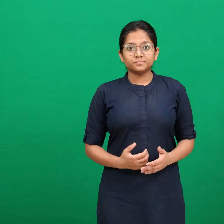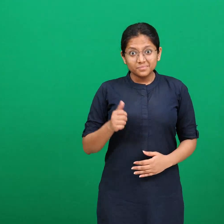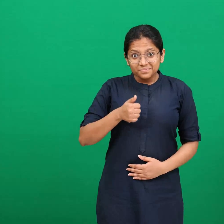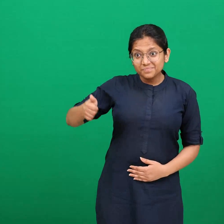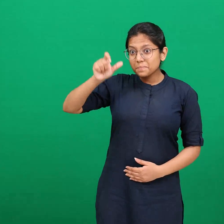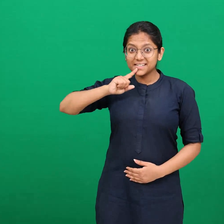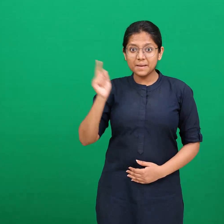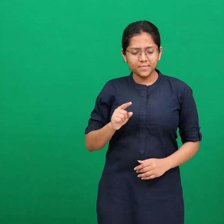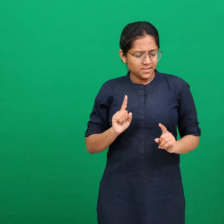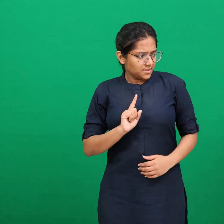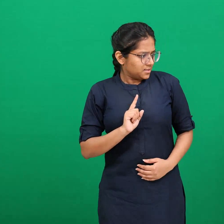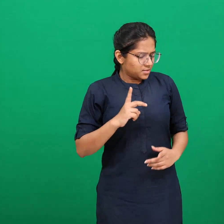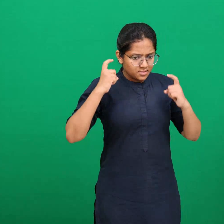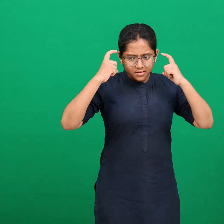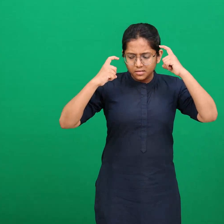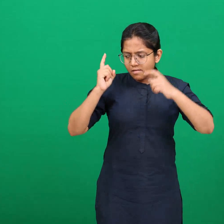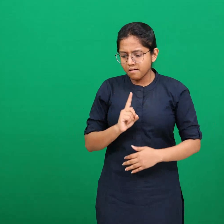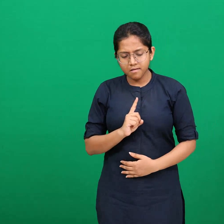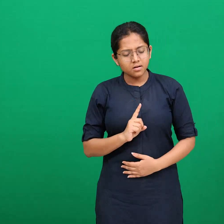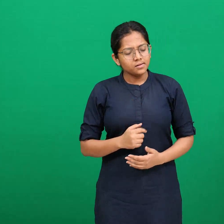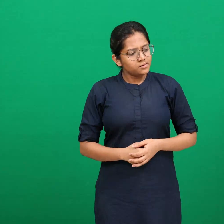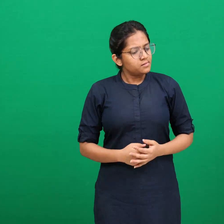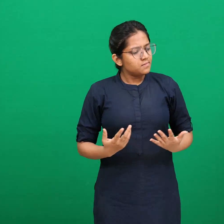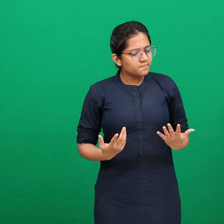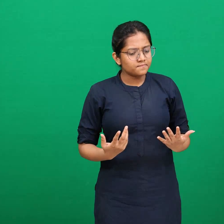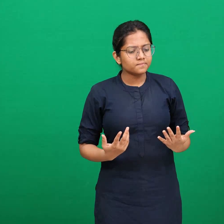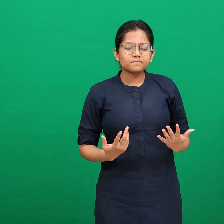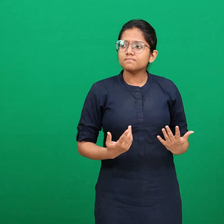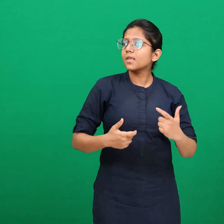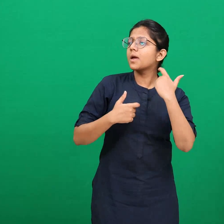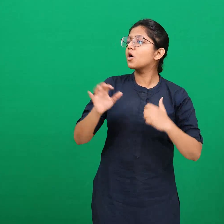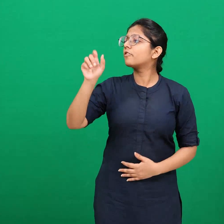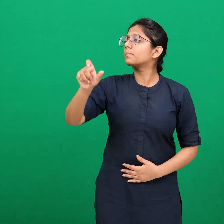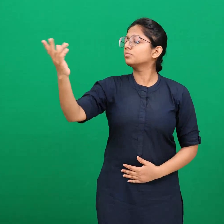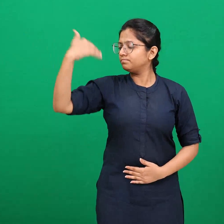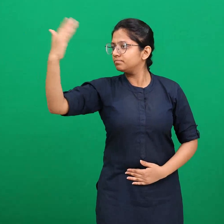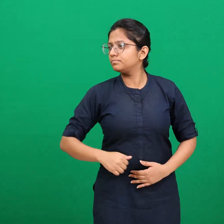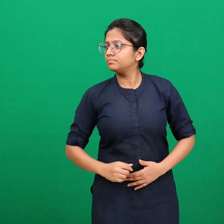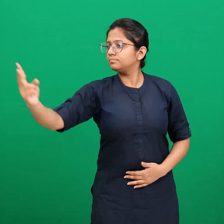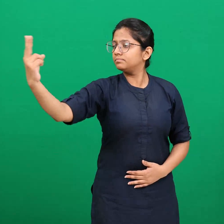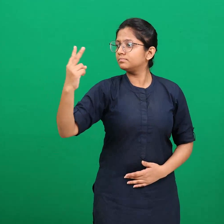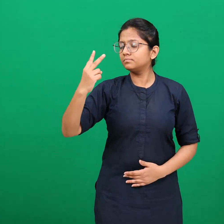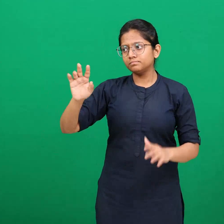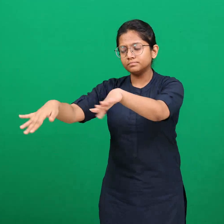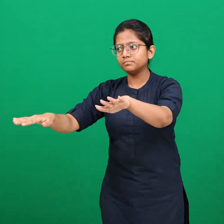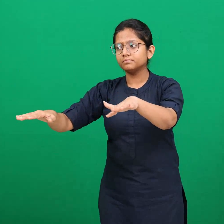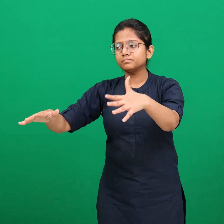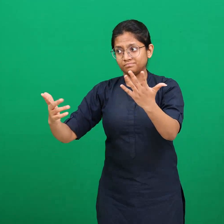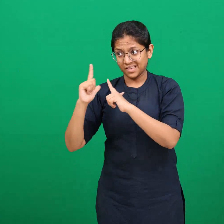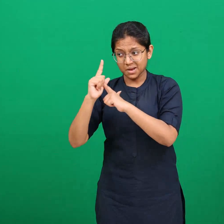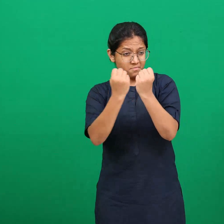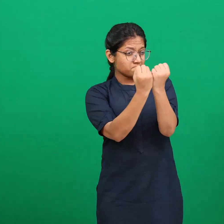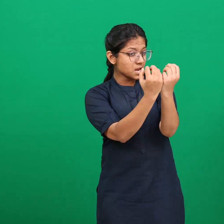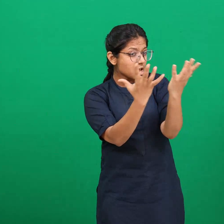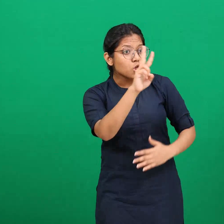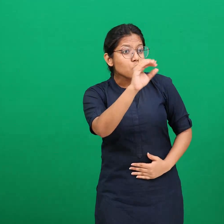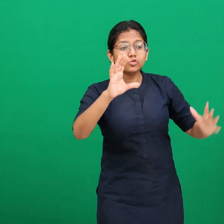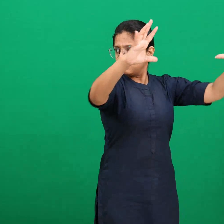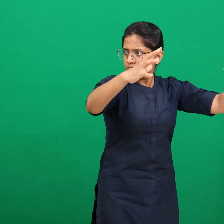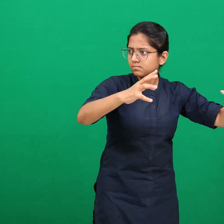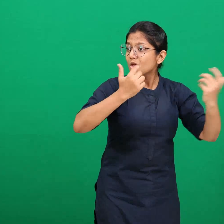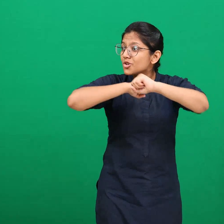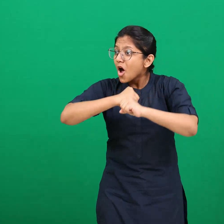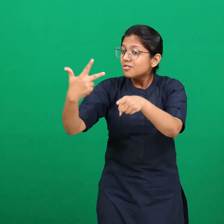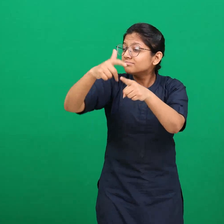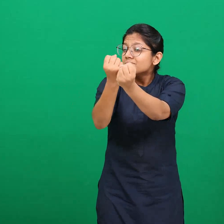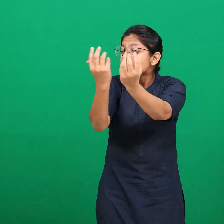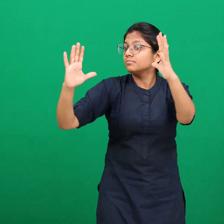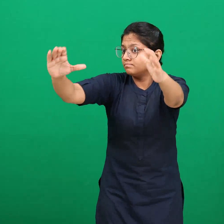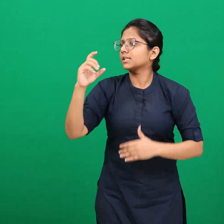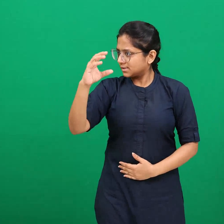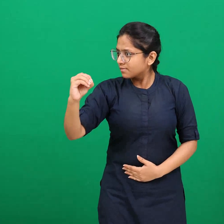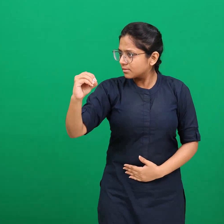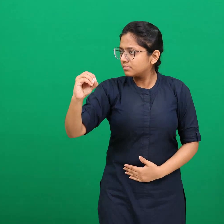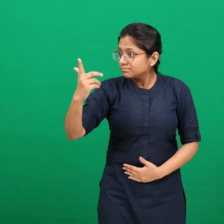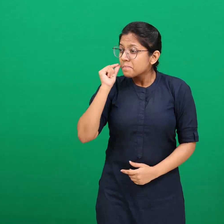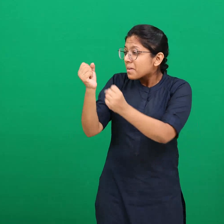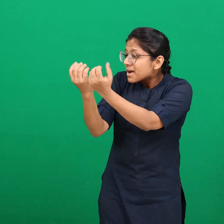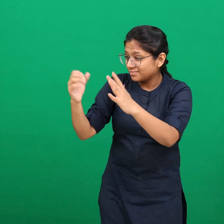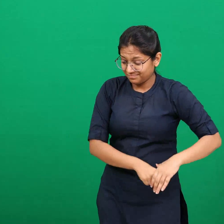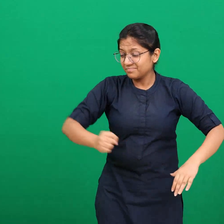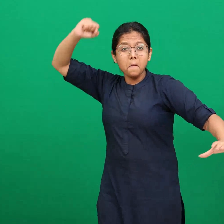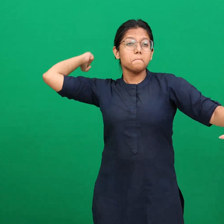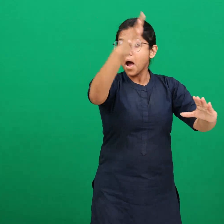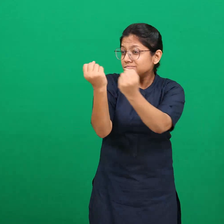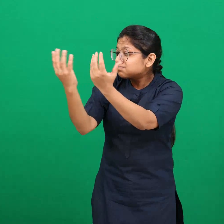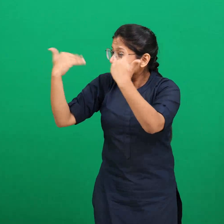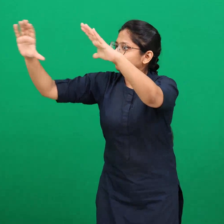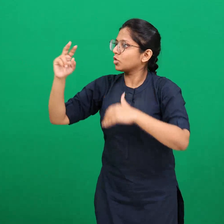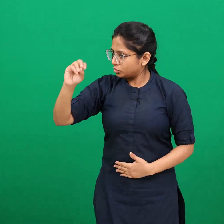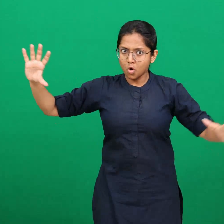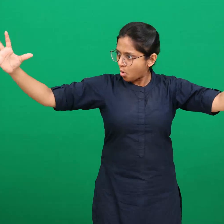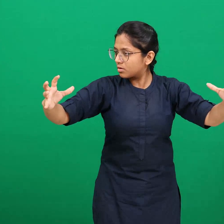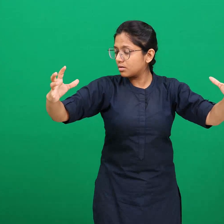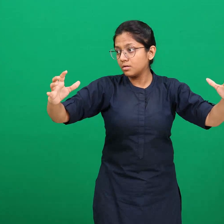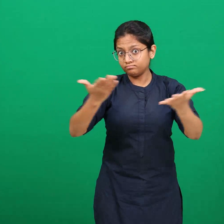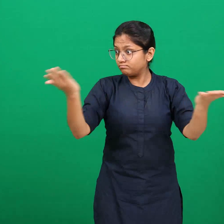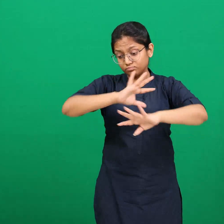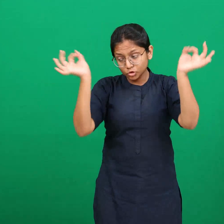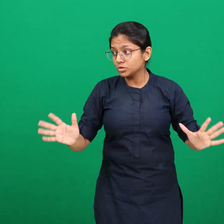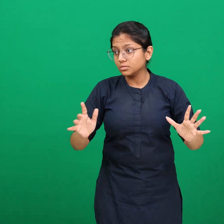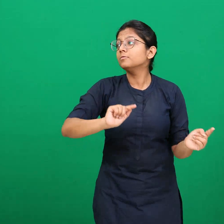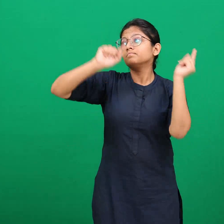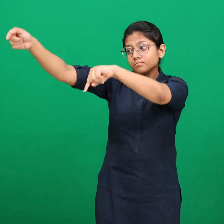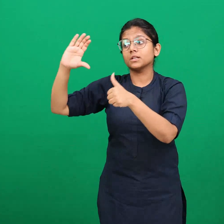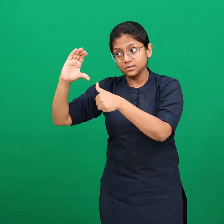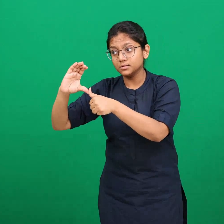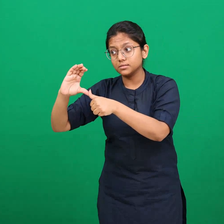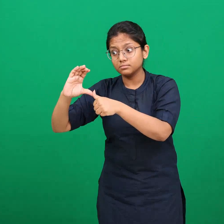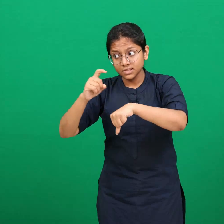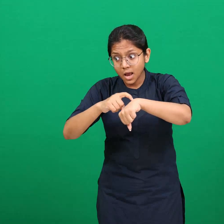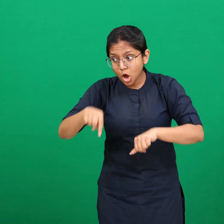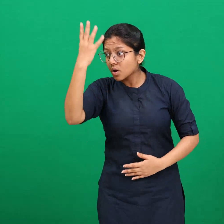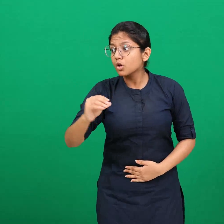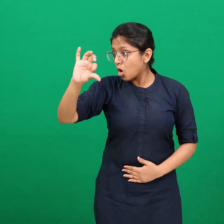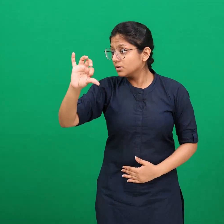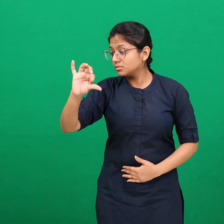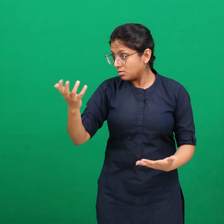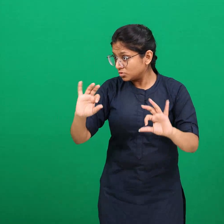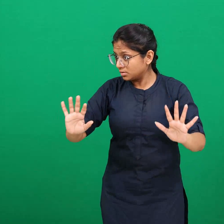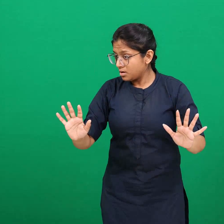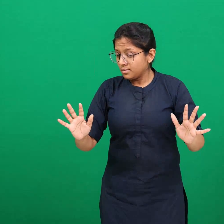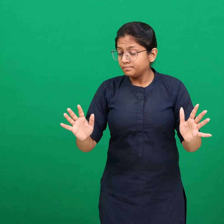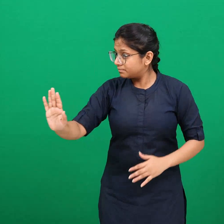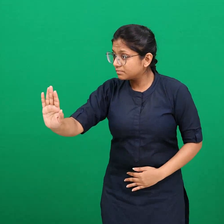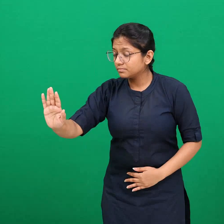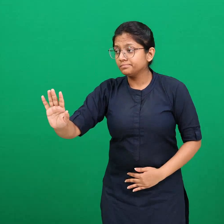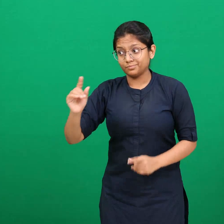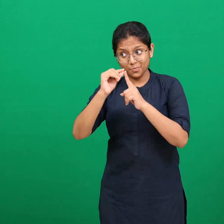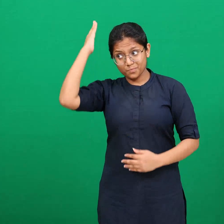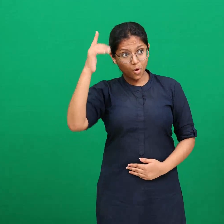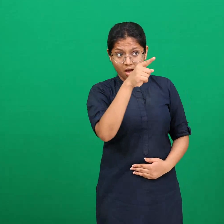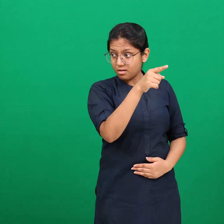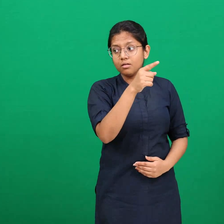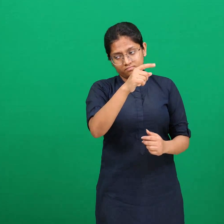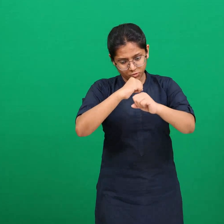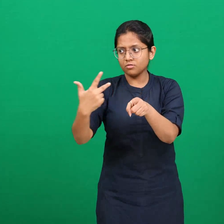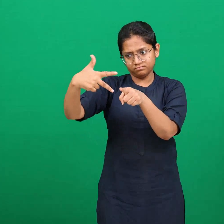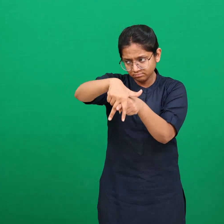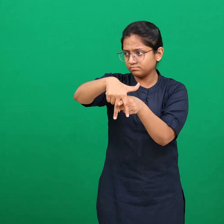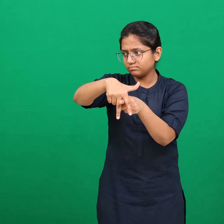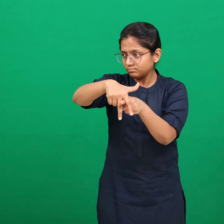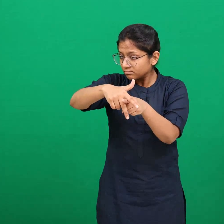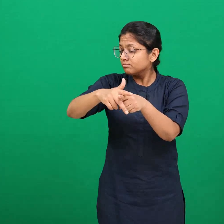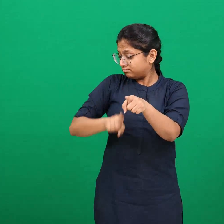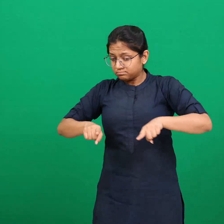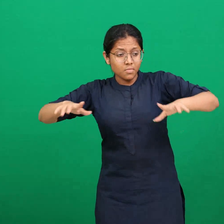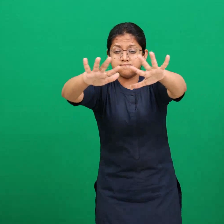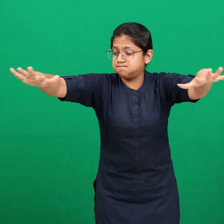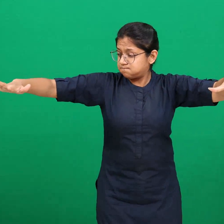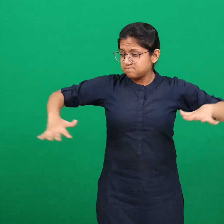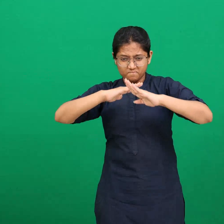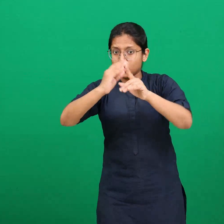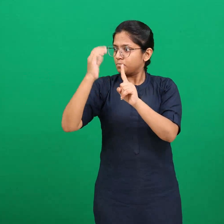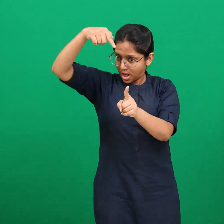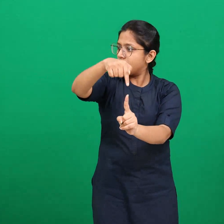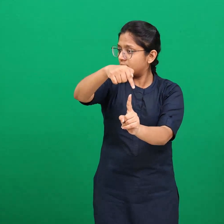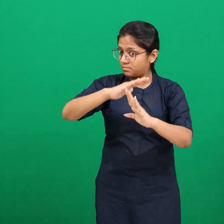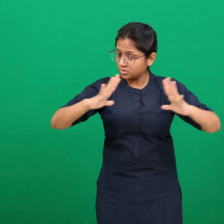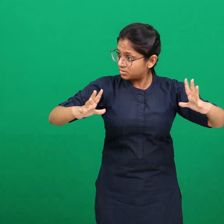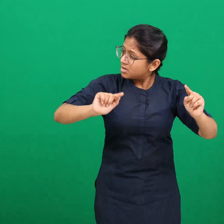Then he called two of his centurions and said, "Prepare two hundred soldiers, seventy horsemen, and two hundred spearmen to go to Caesarea in the third hour of the night.